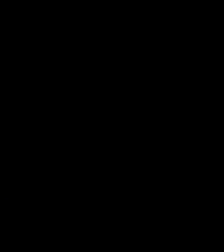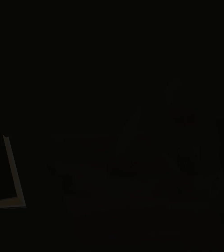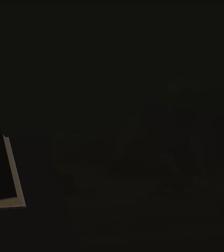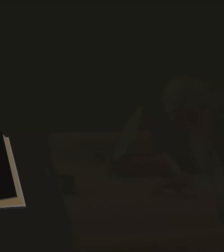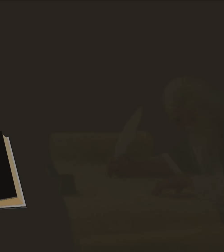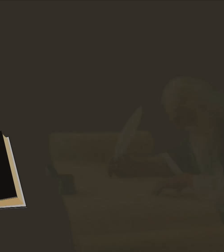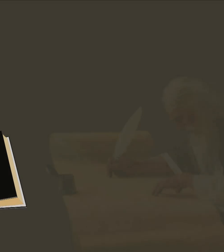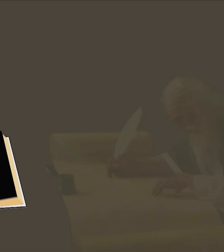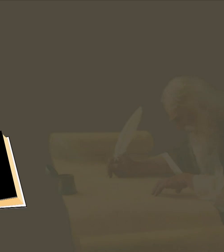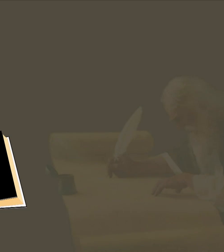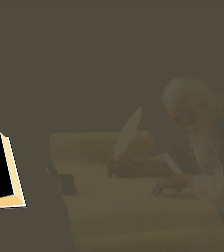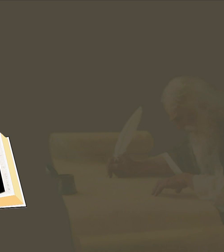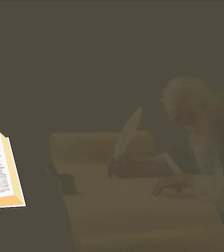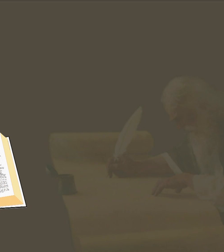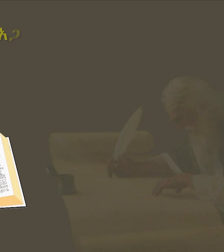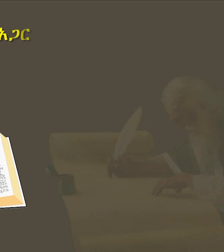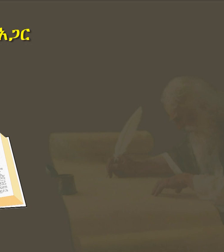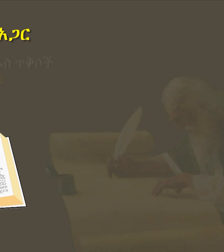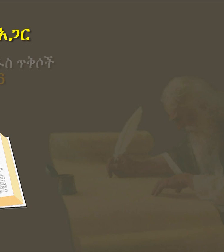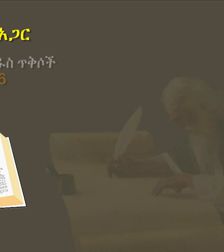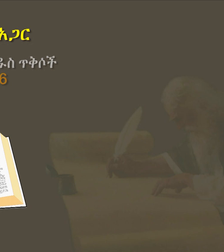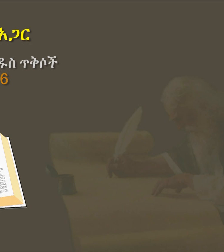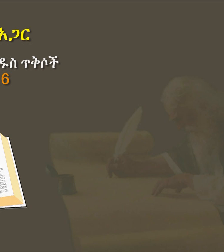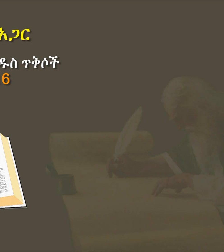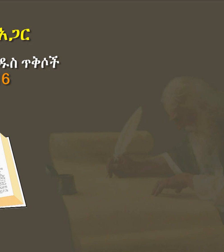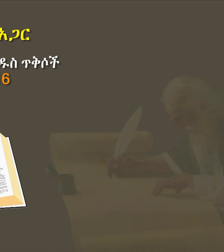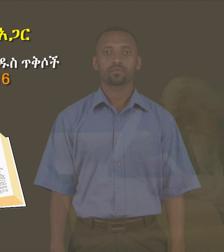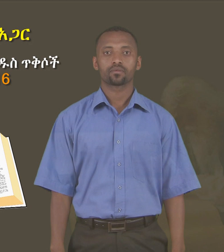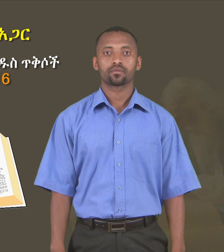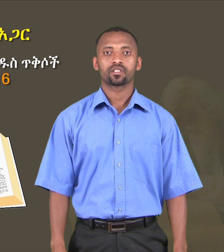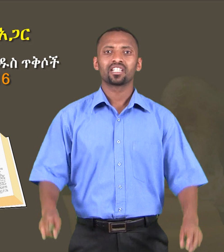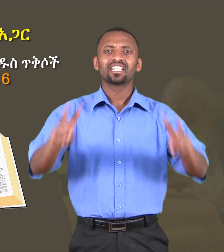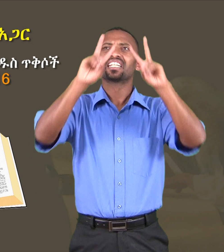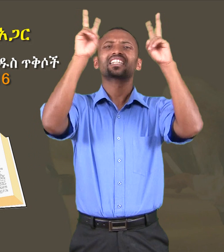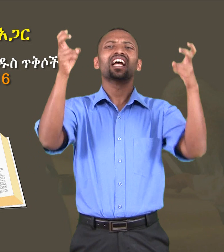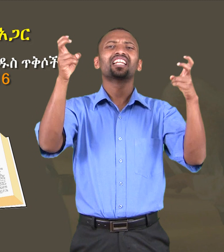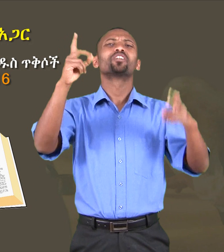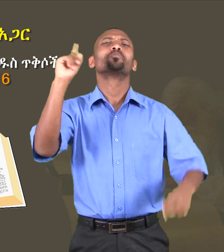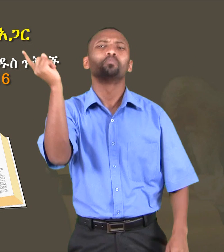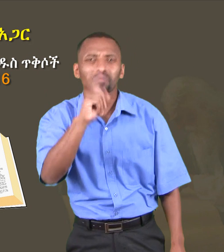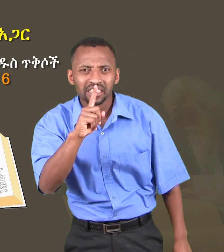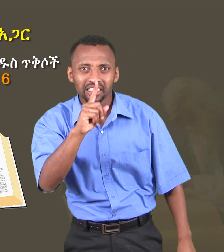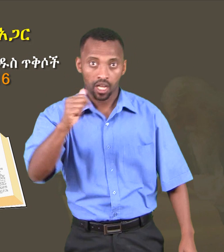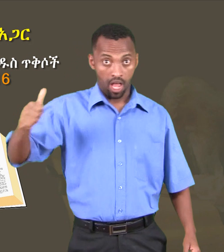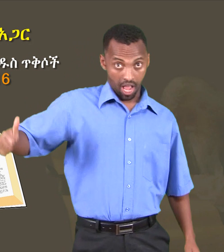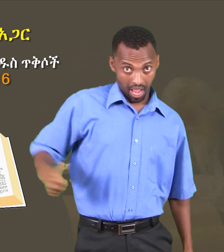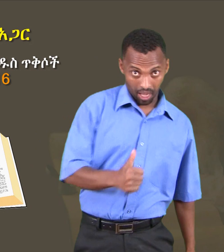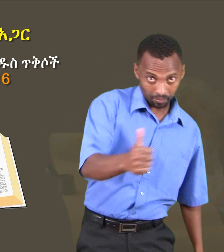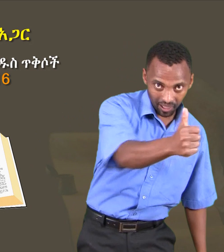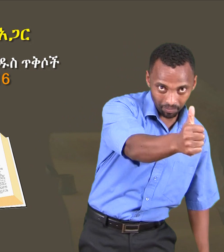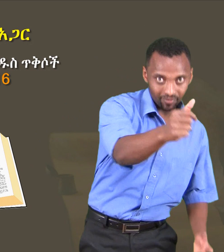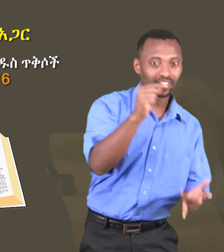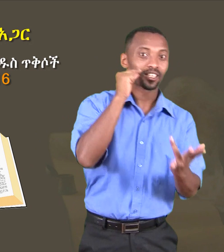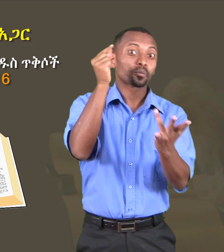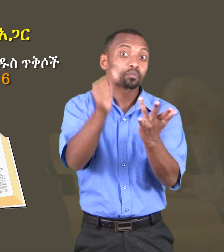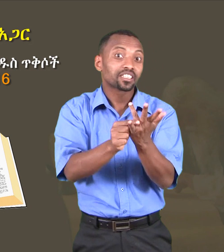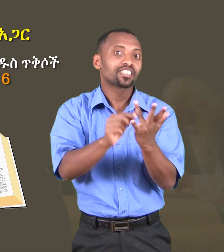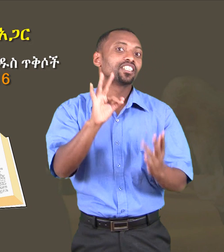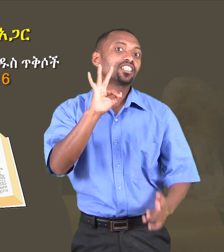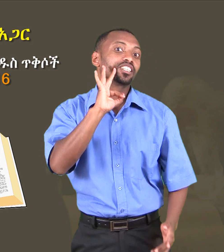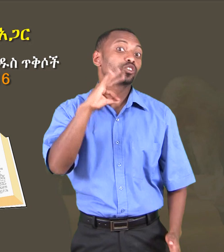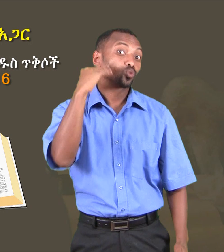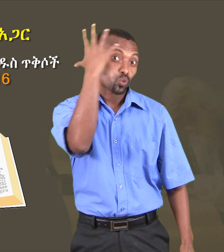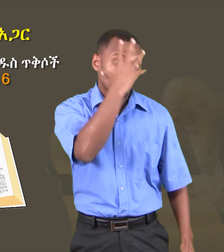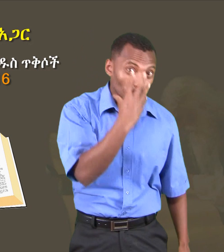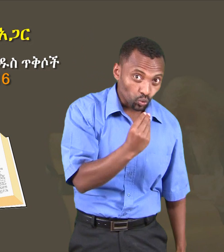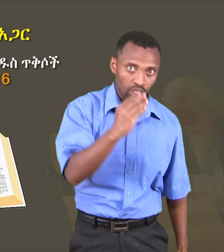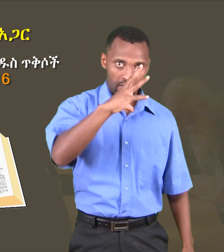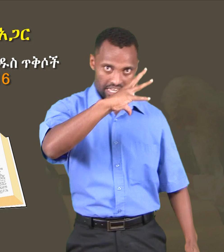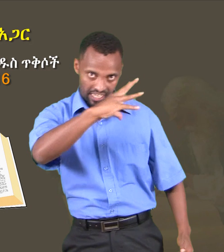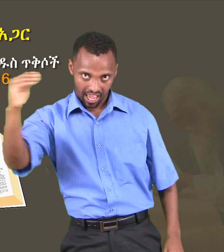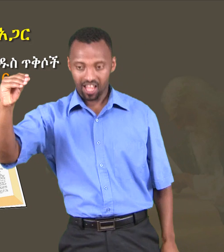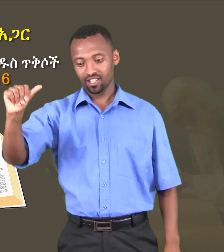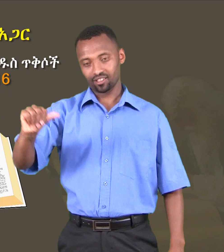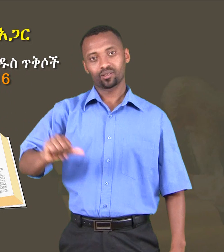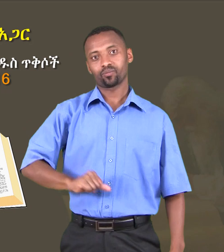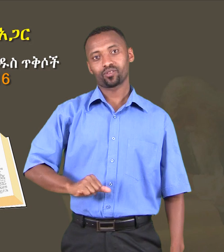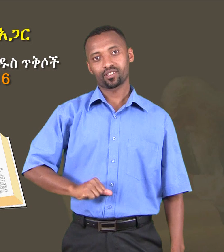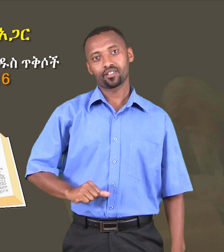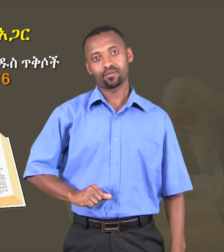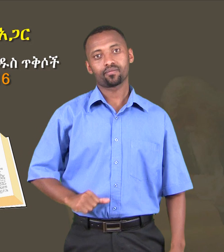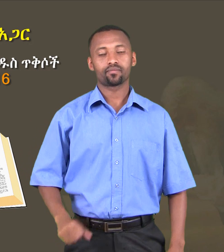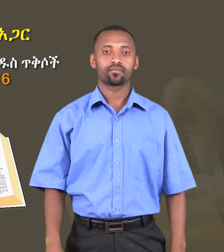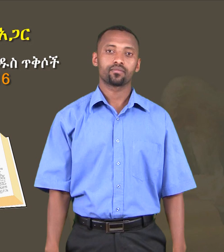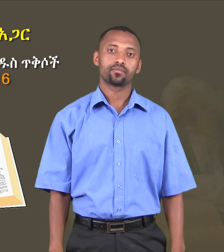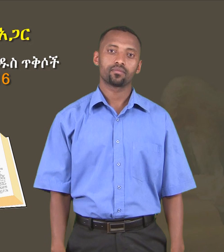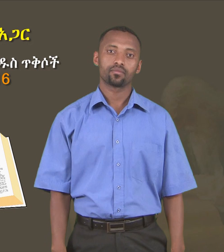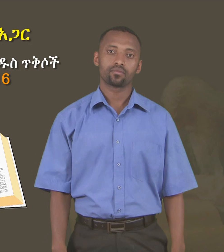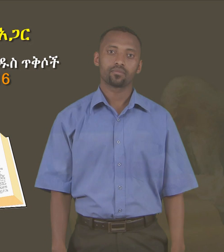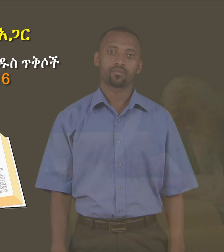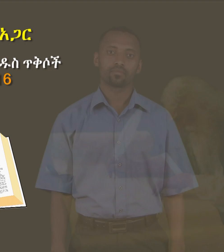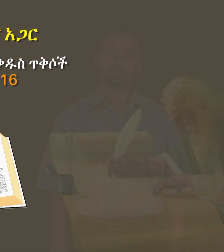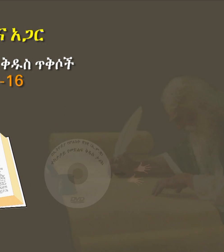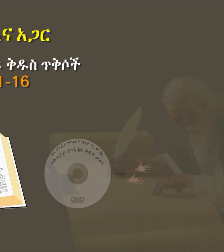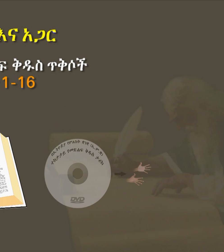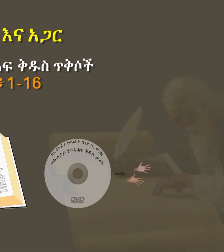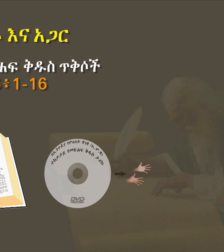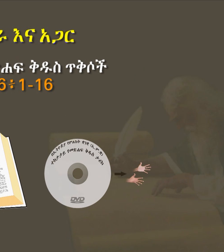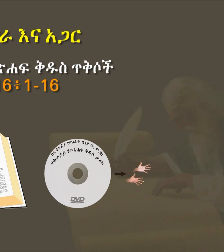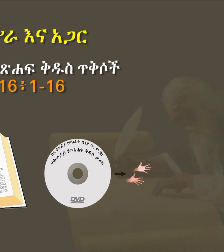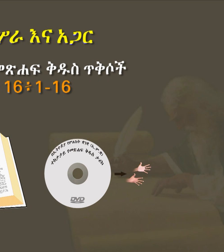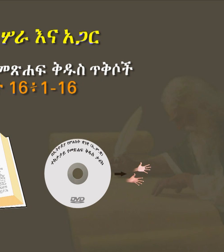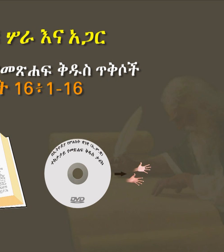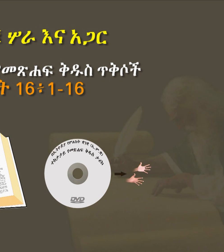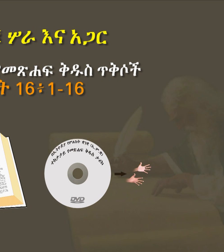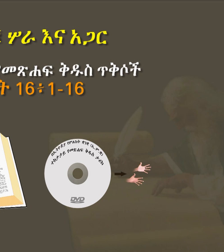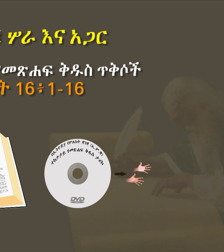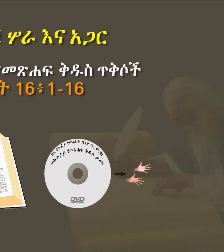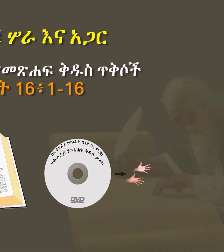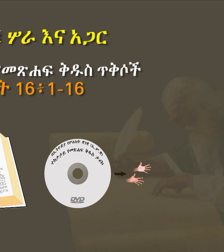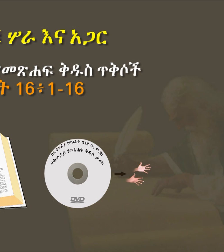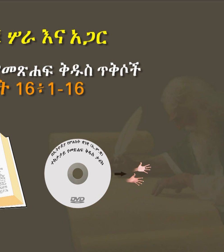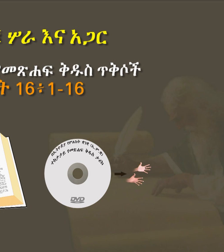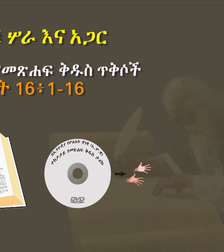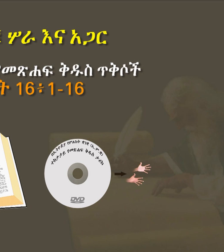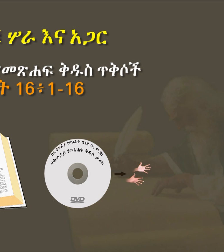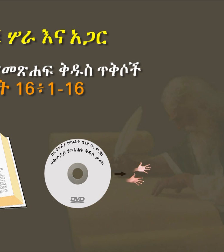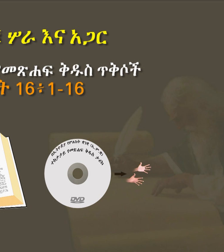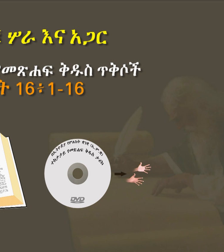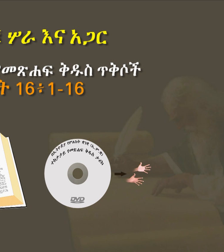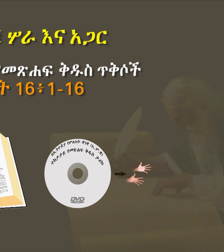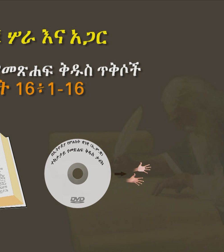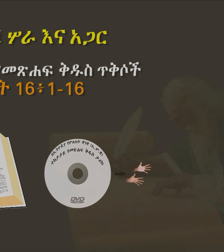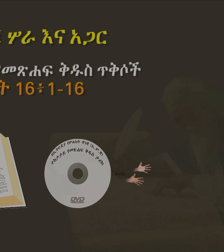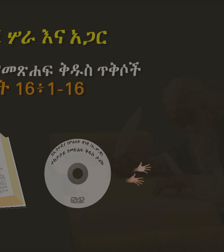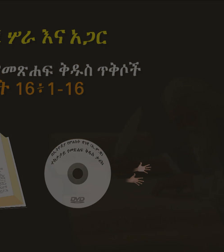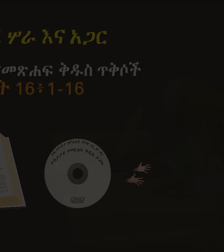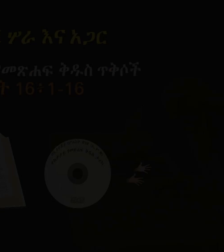Abram, Sarai and Hagar